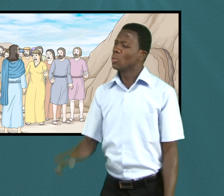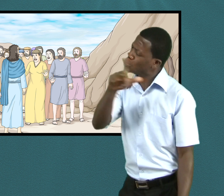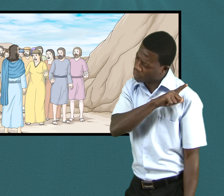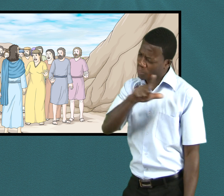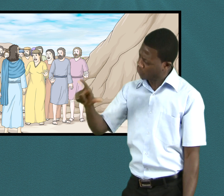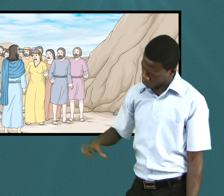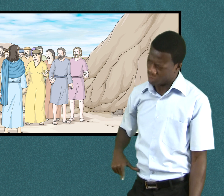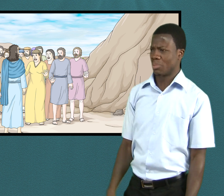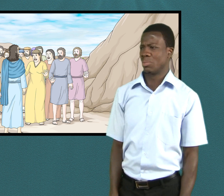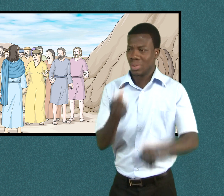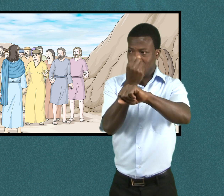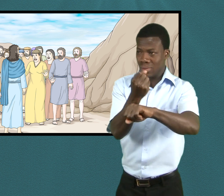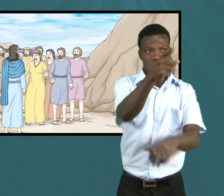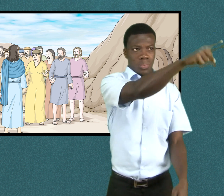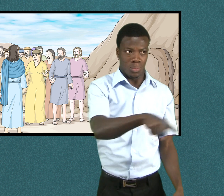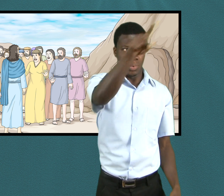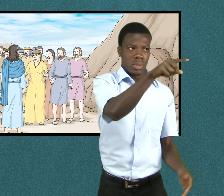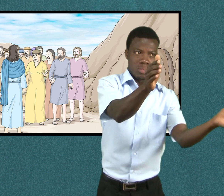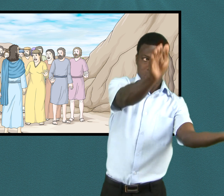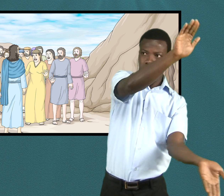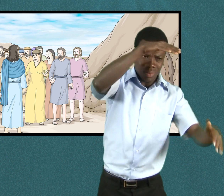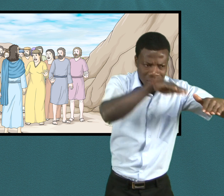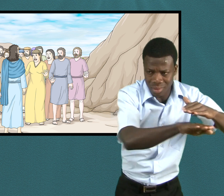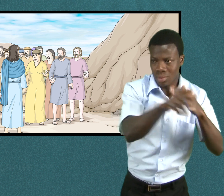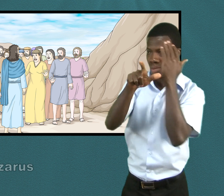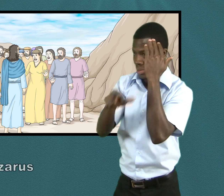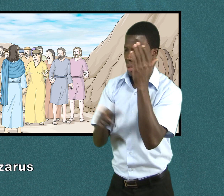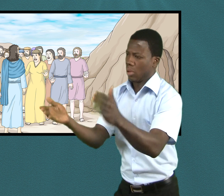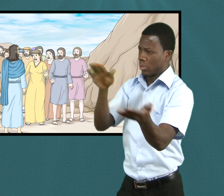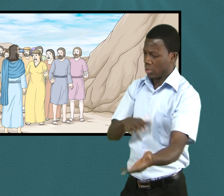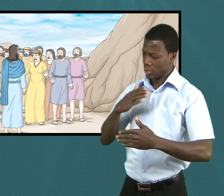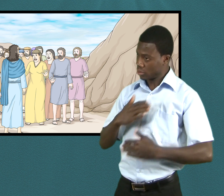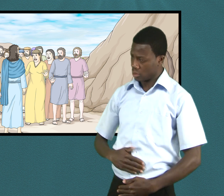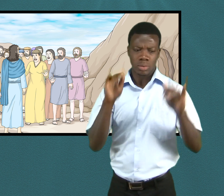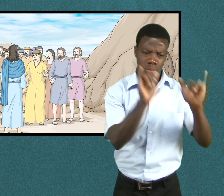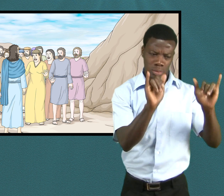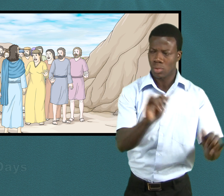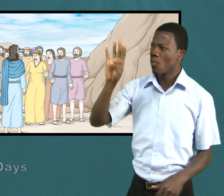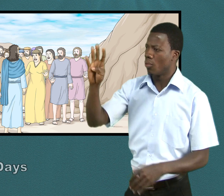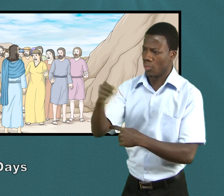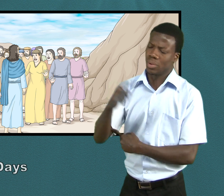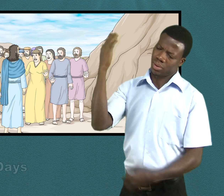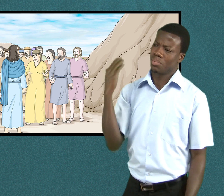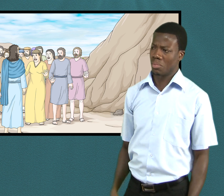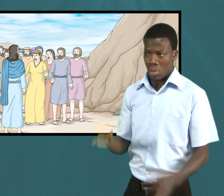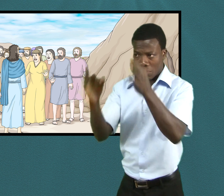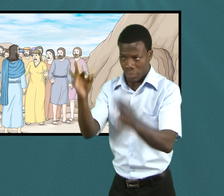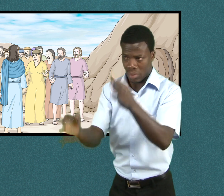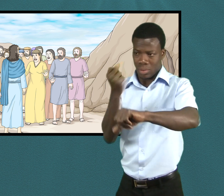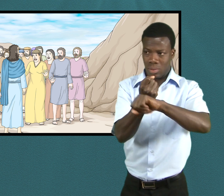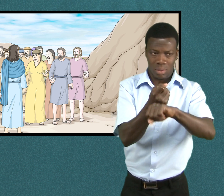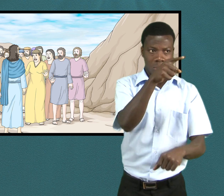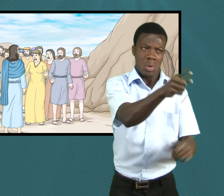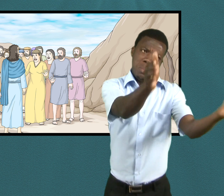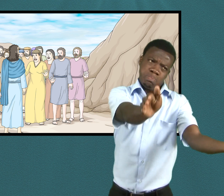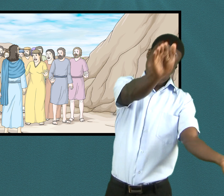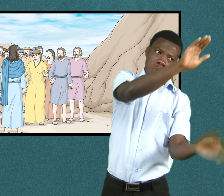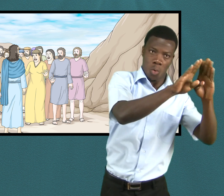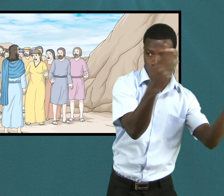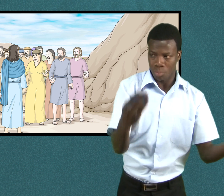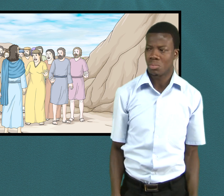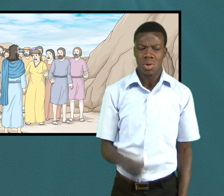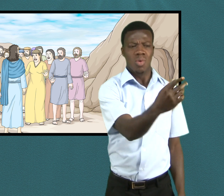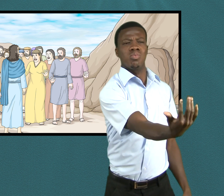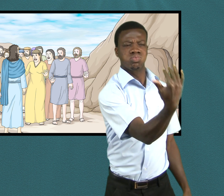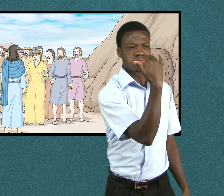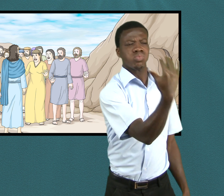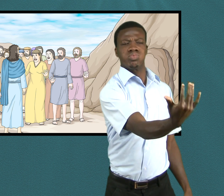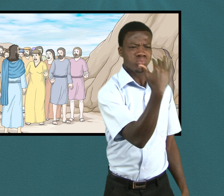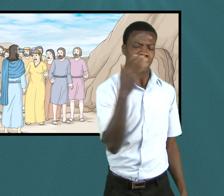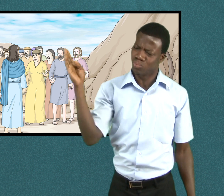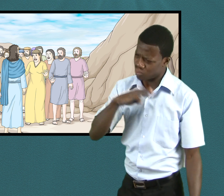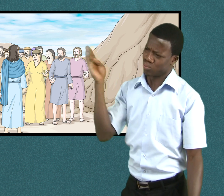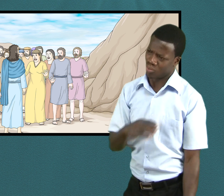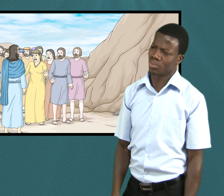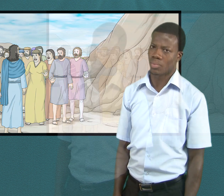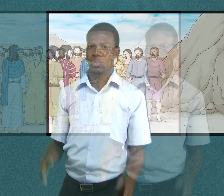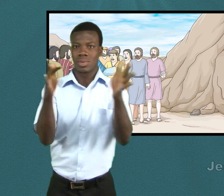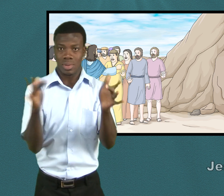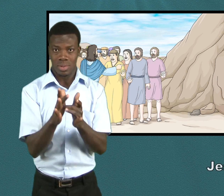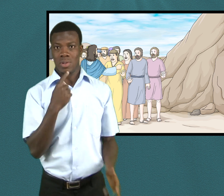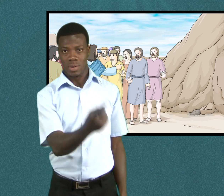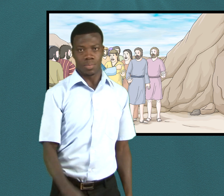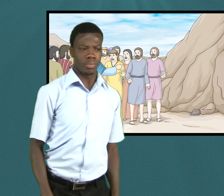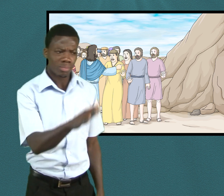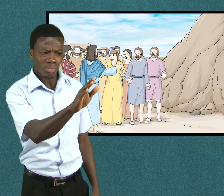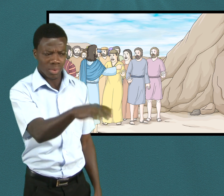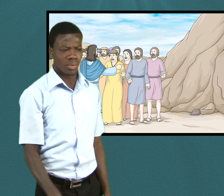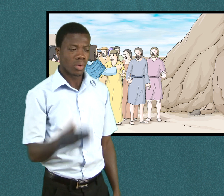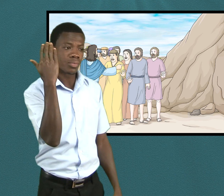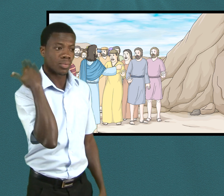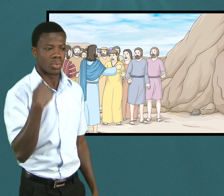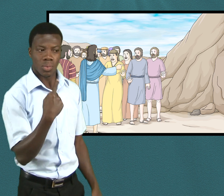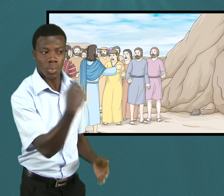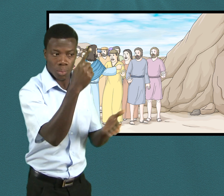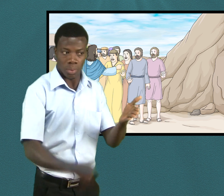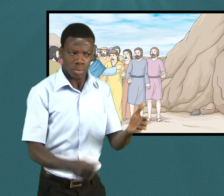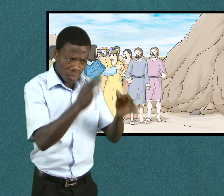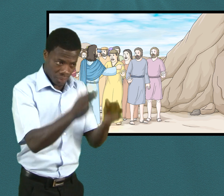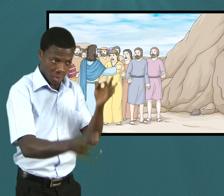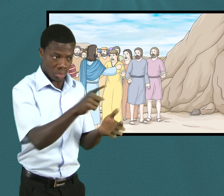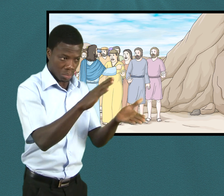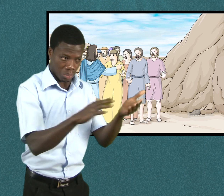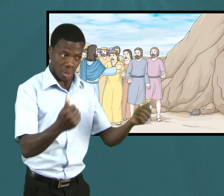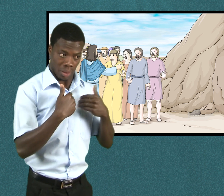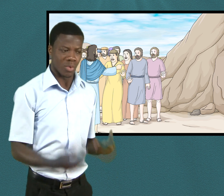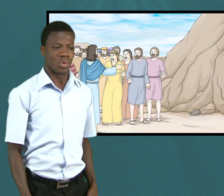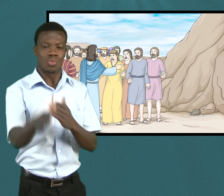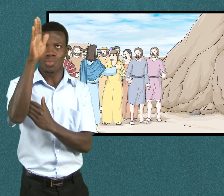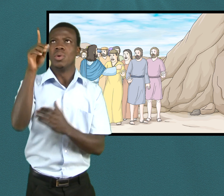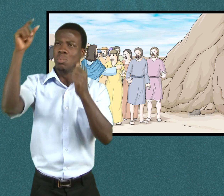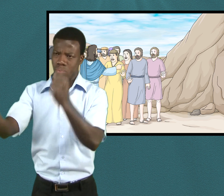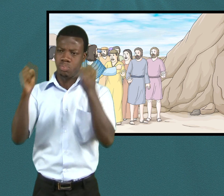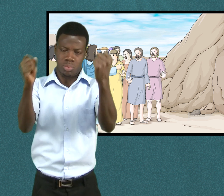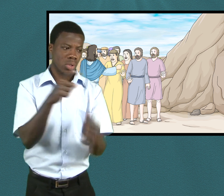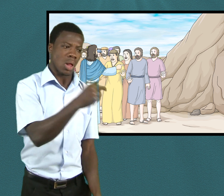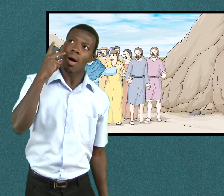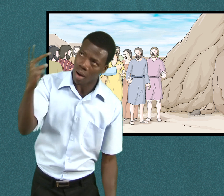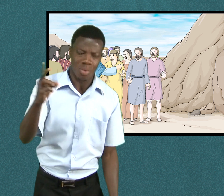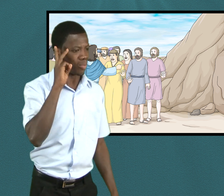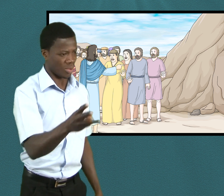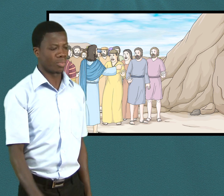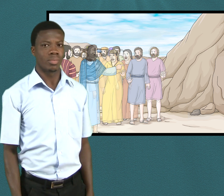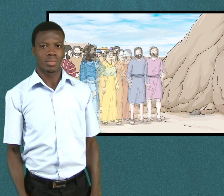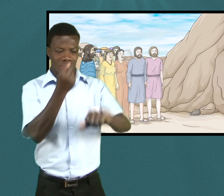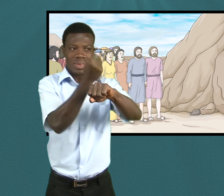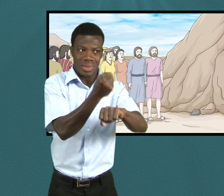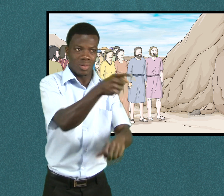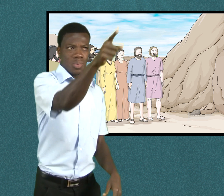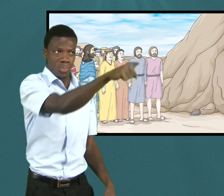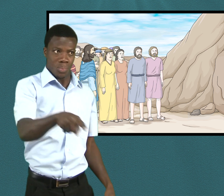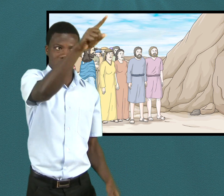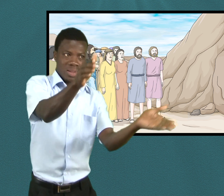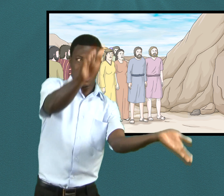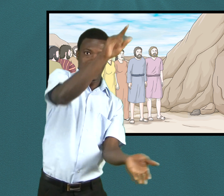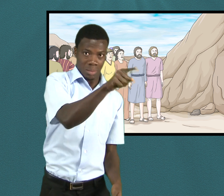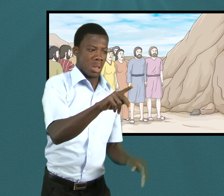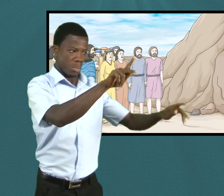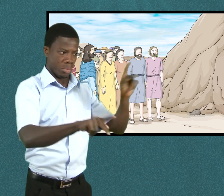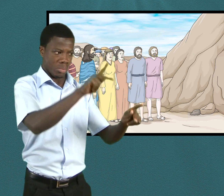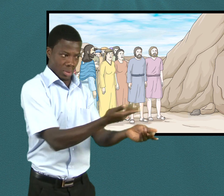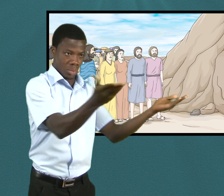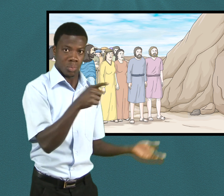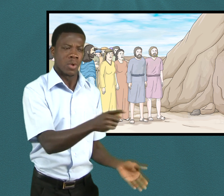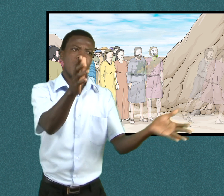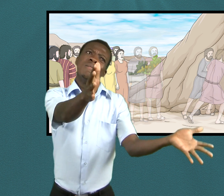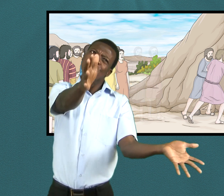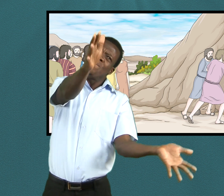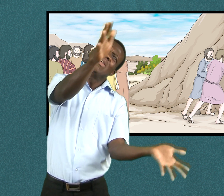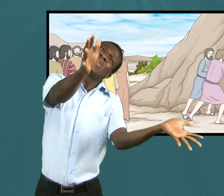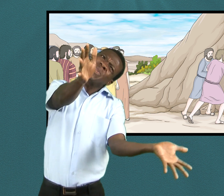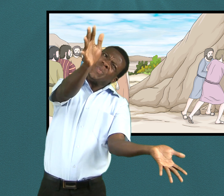“It has already been four days.” Jesus replied, “Did I not tell you that if you believed, you would see the glory of God?”